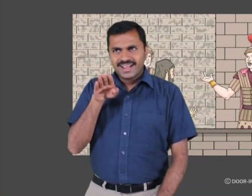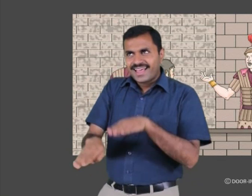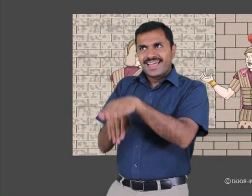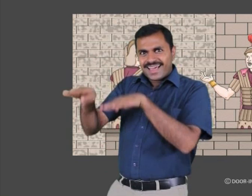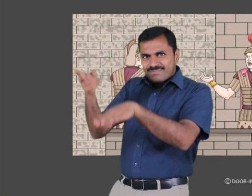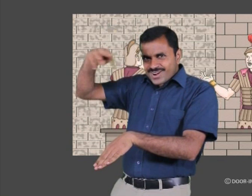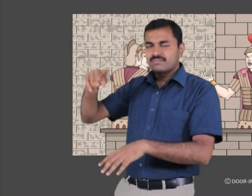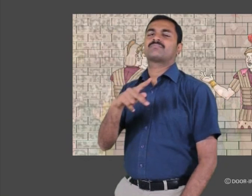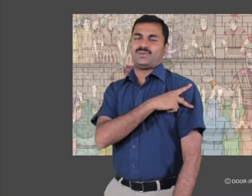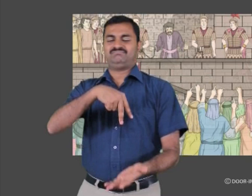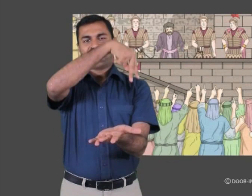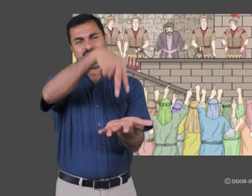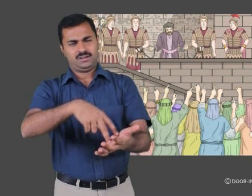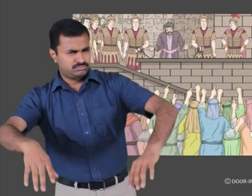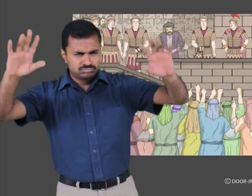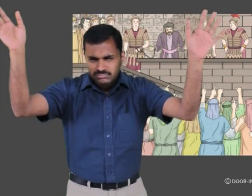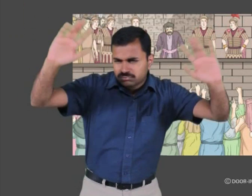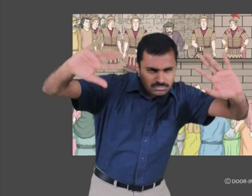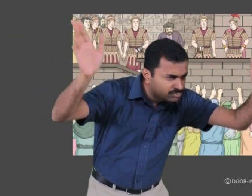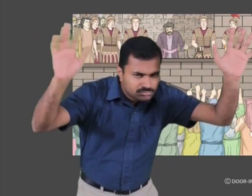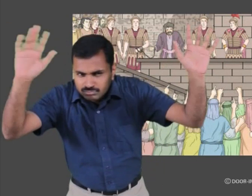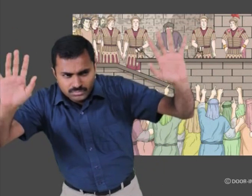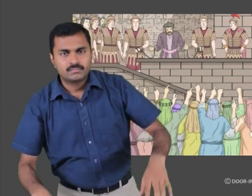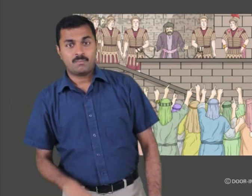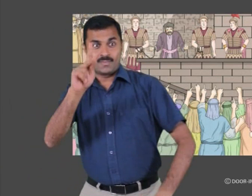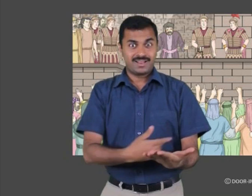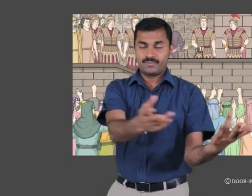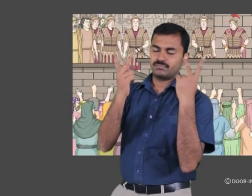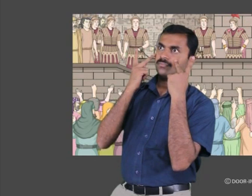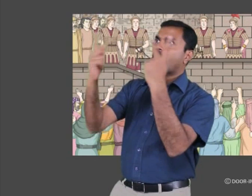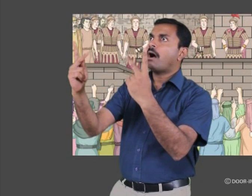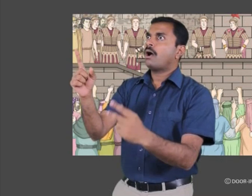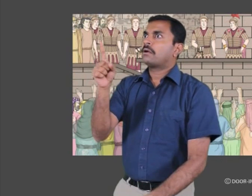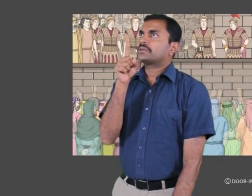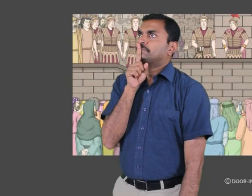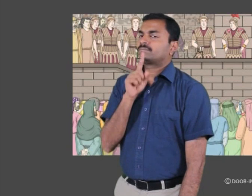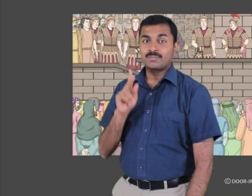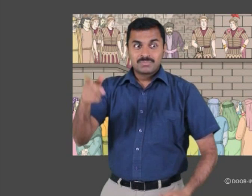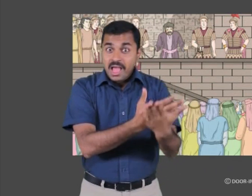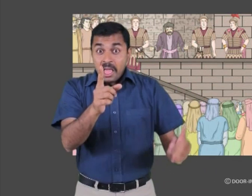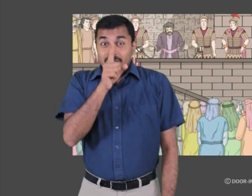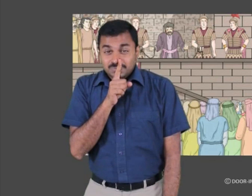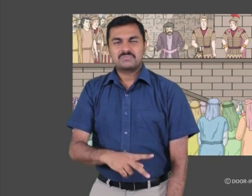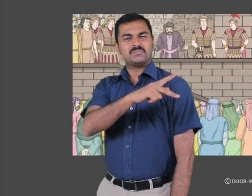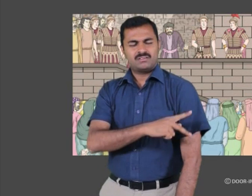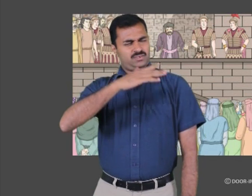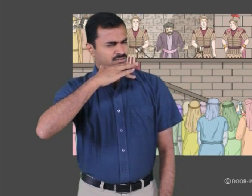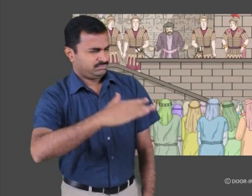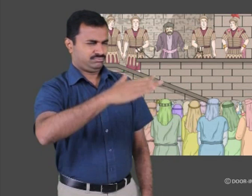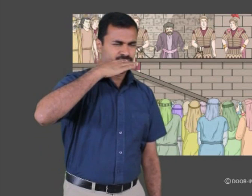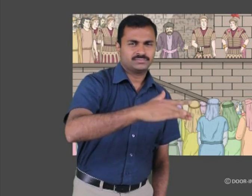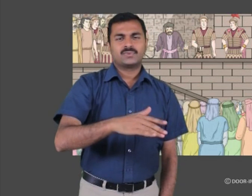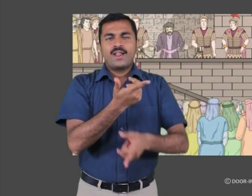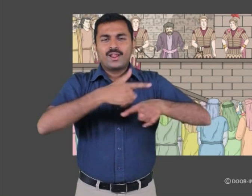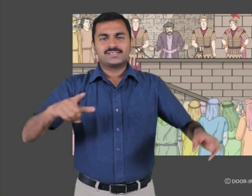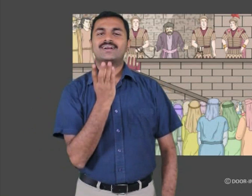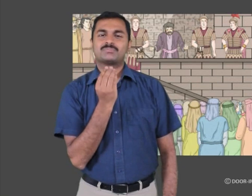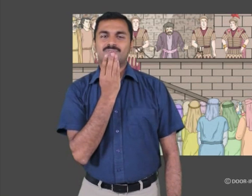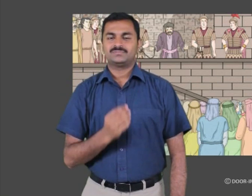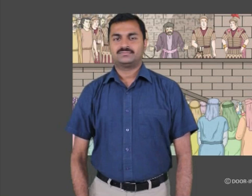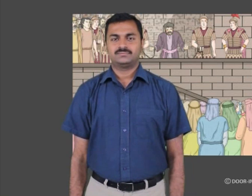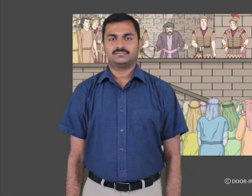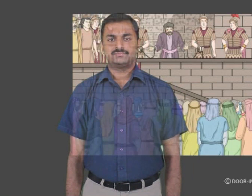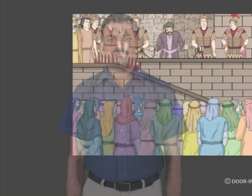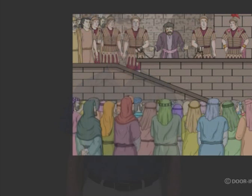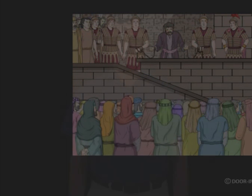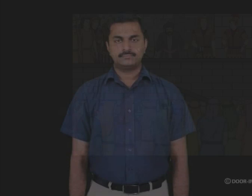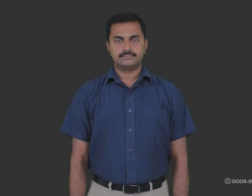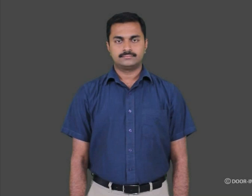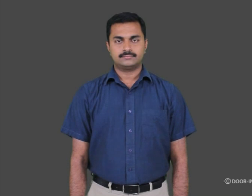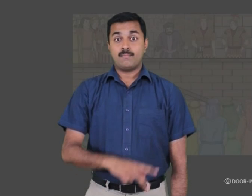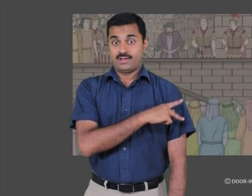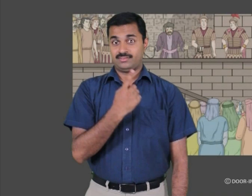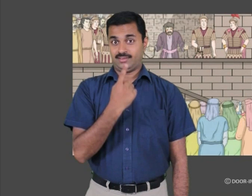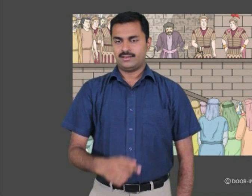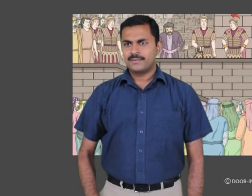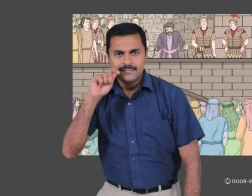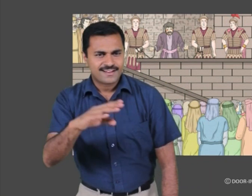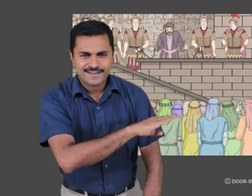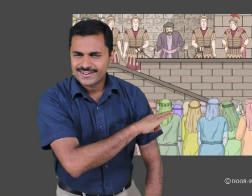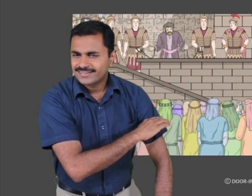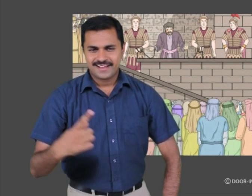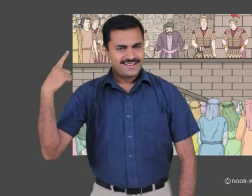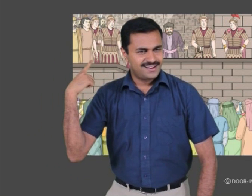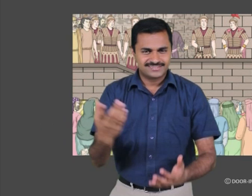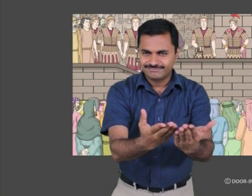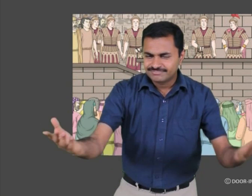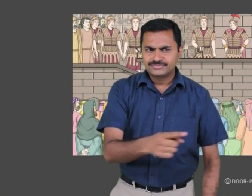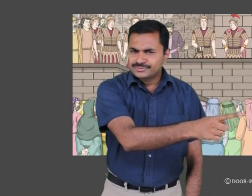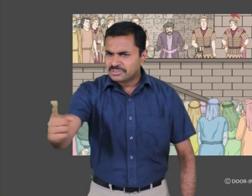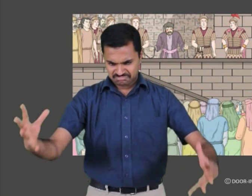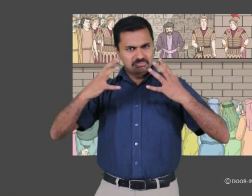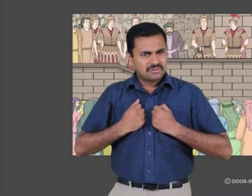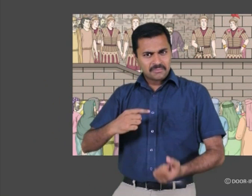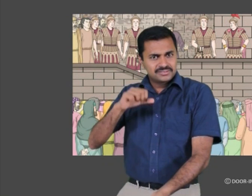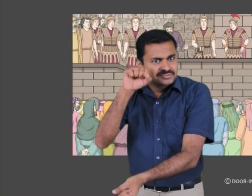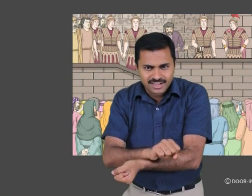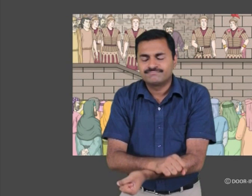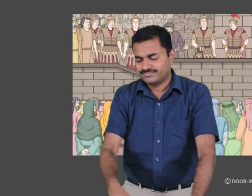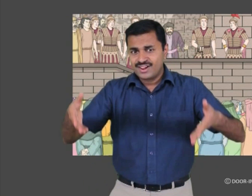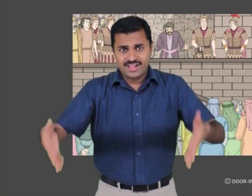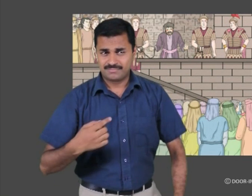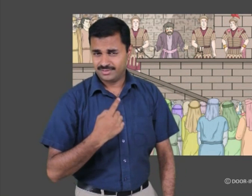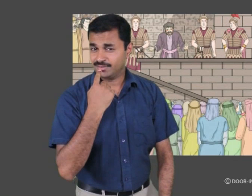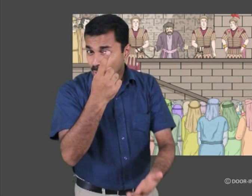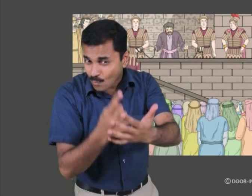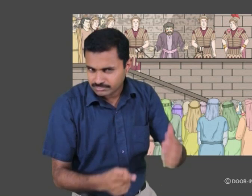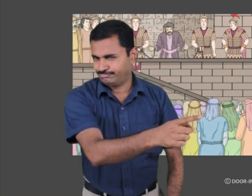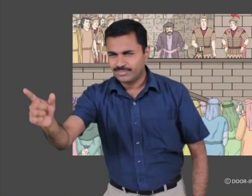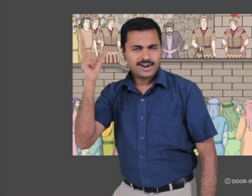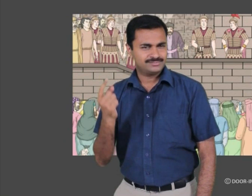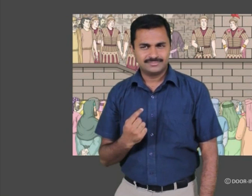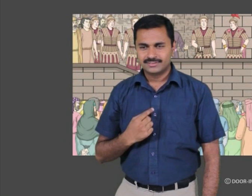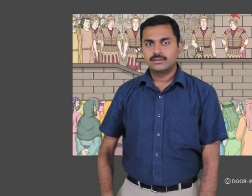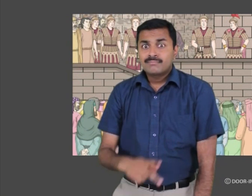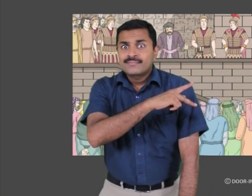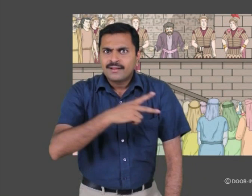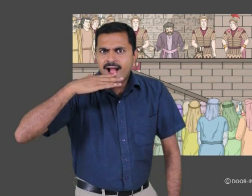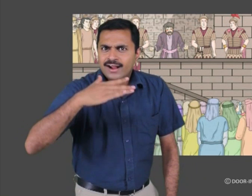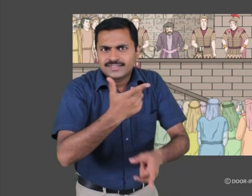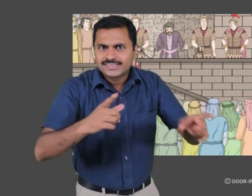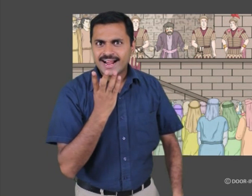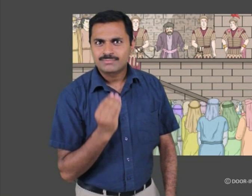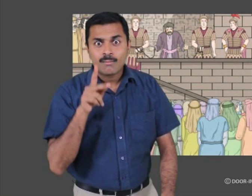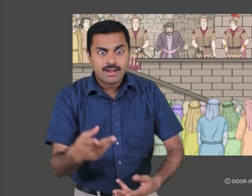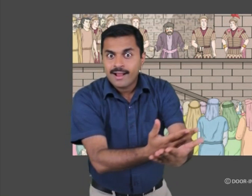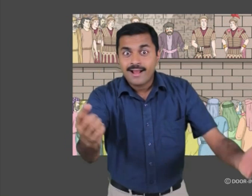Having received permission, Paul stood on the steps and motioned to the crowd. A great hush came over the crowd, and he addressed them in Hebrew: “Brothers and fathers, listen now to my defense before you.”